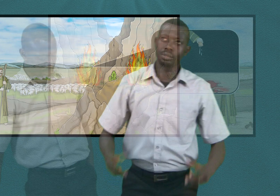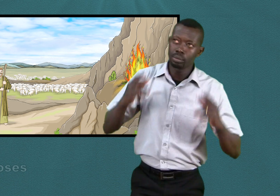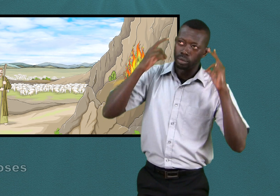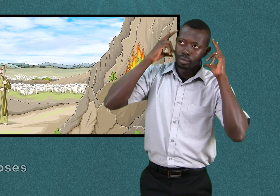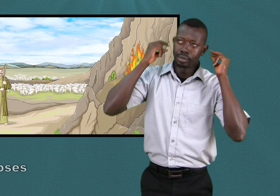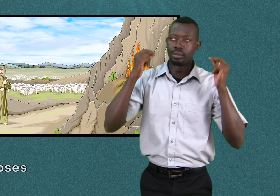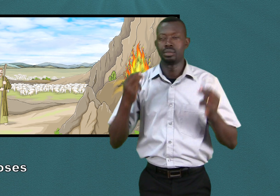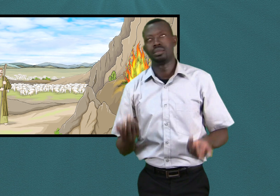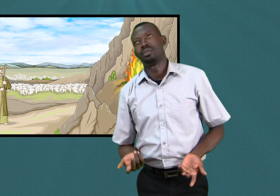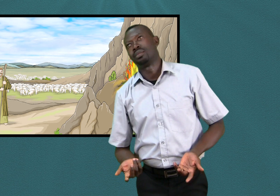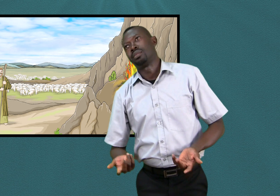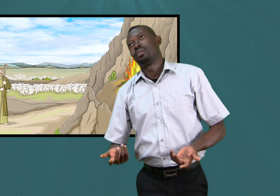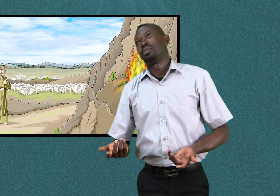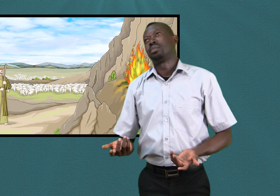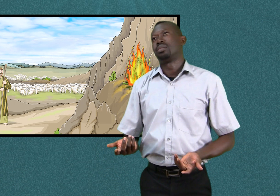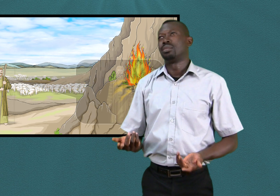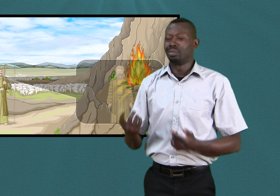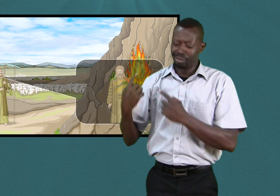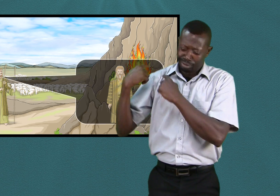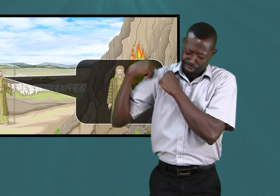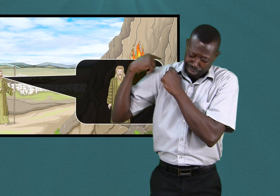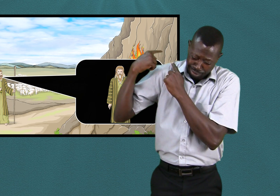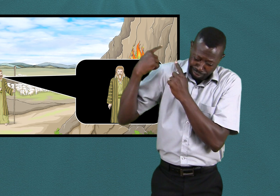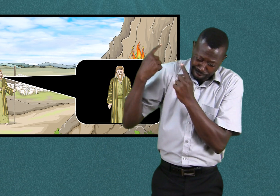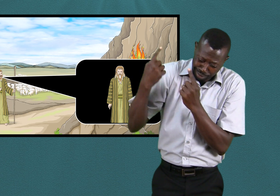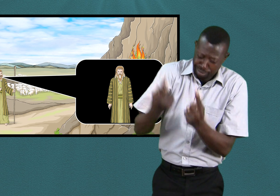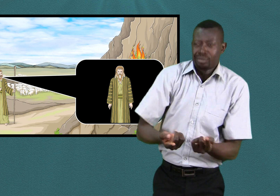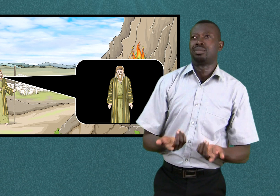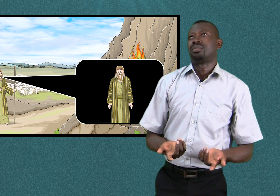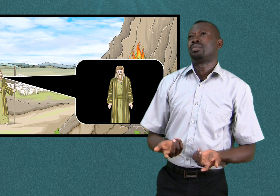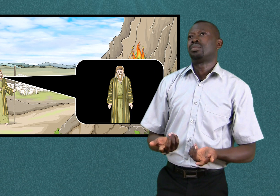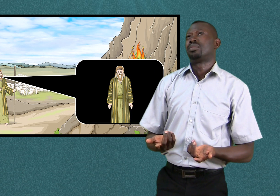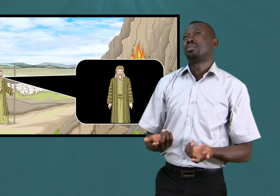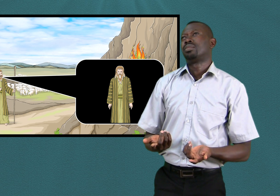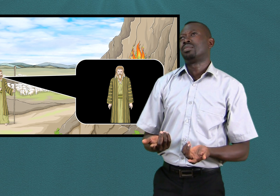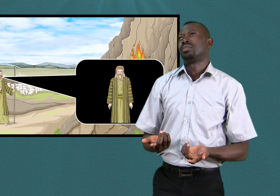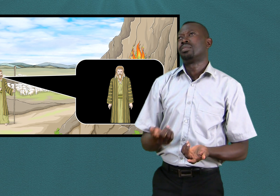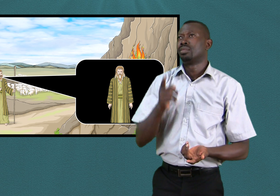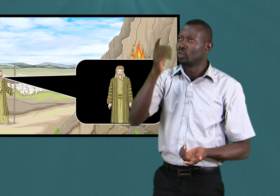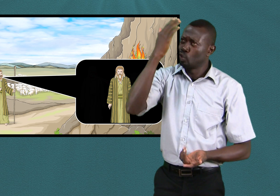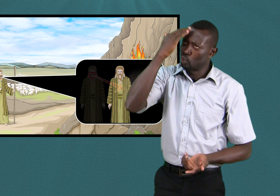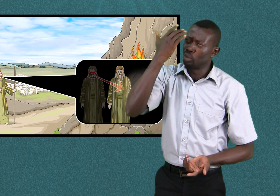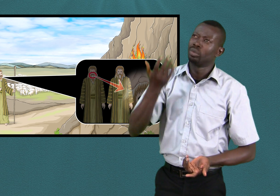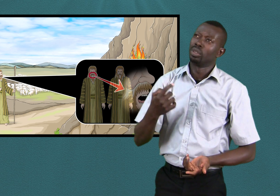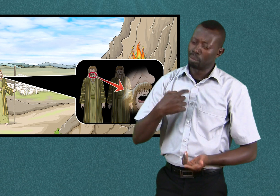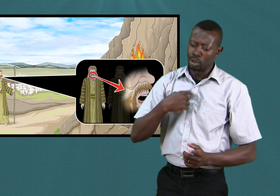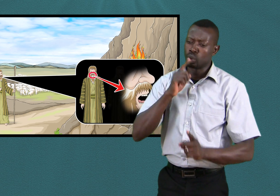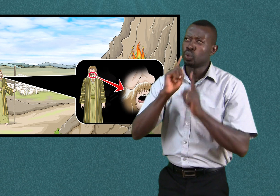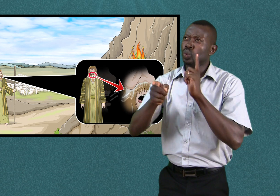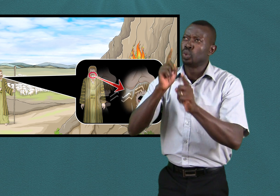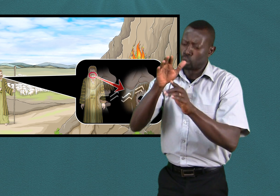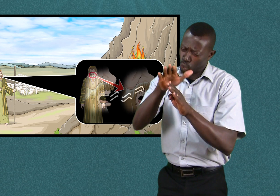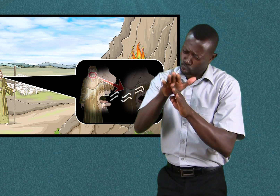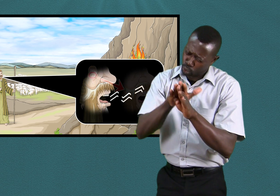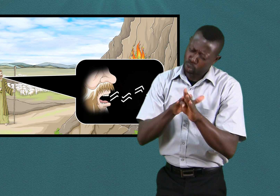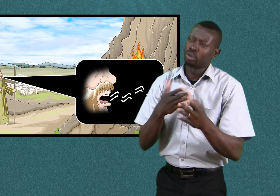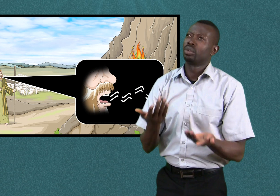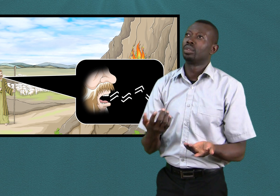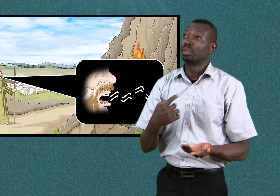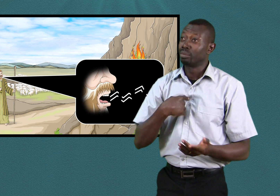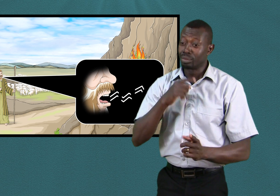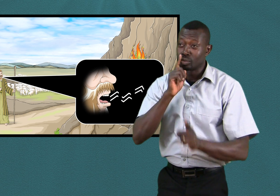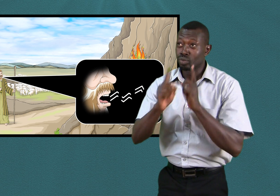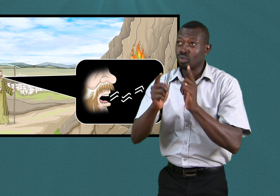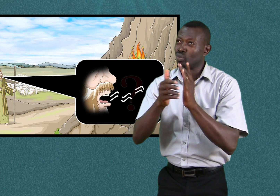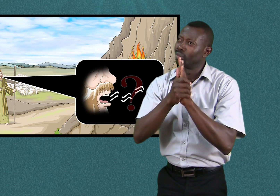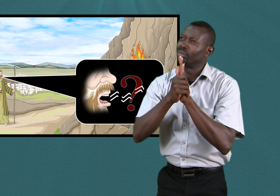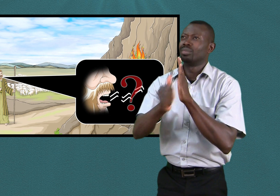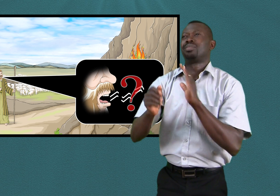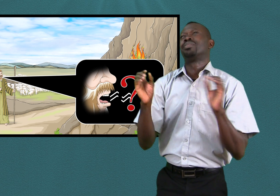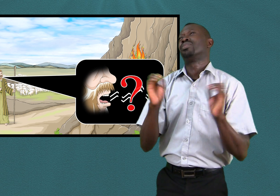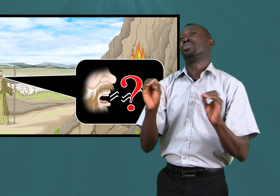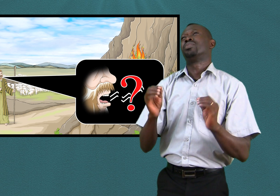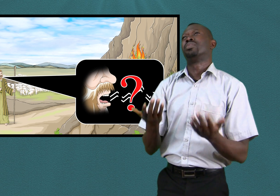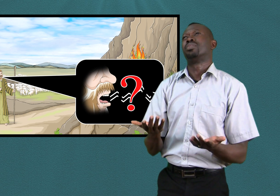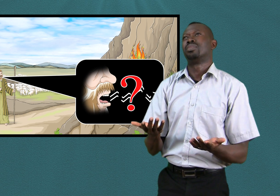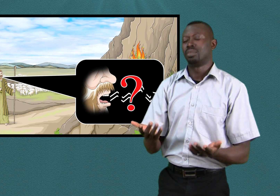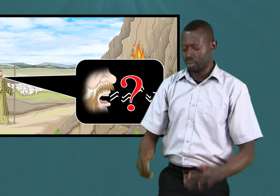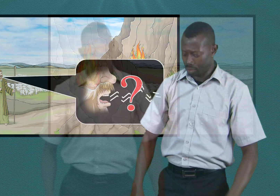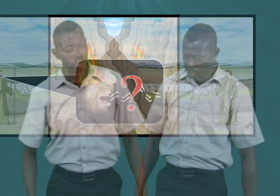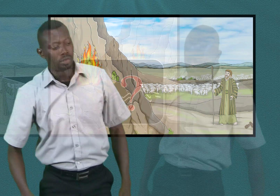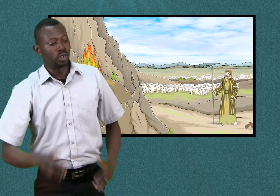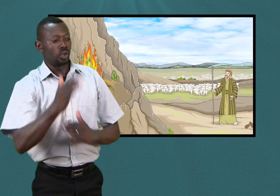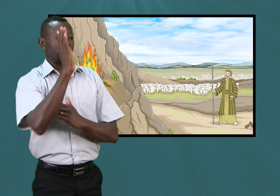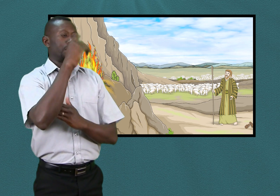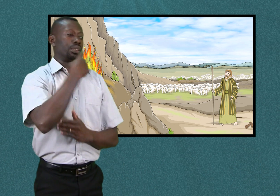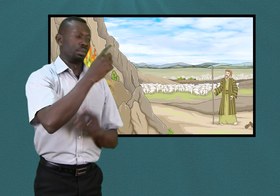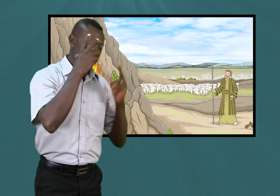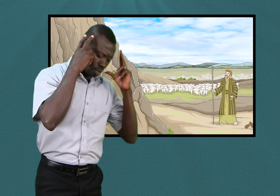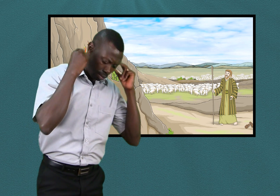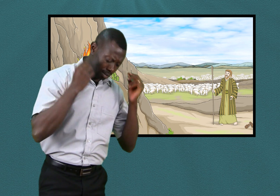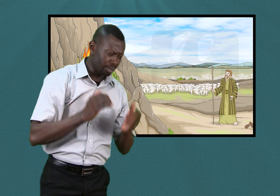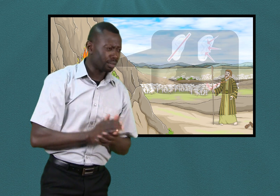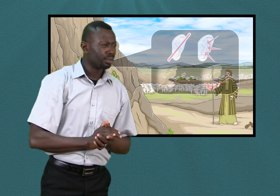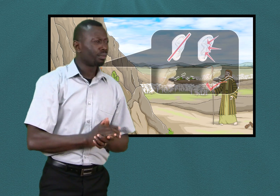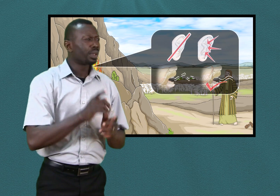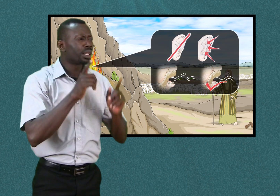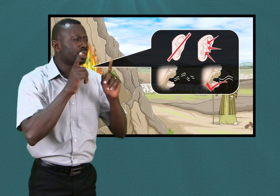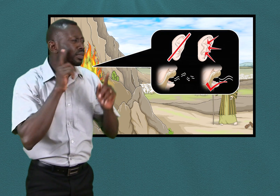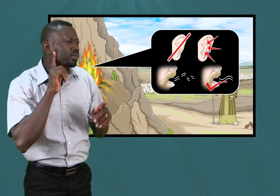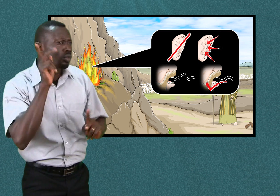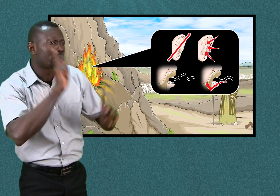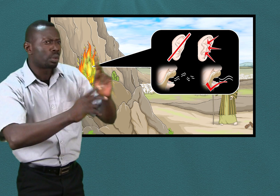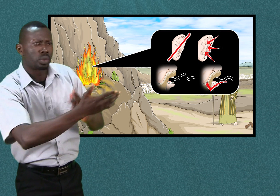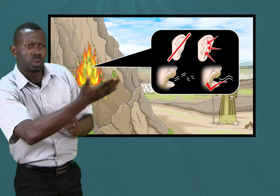“Please, Lord,” Moses replied, “I have never been eloquent, neither in the past nor since You have spoken to Your servant, for I am slow of speech and tongue.” And the LORD said to him, “Who gave man his mouth?